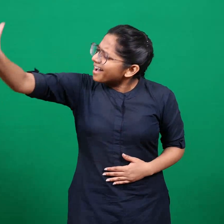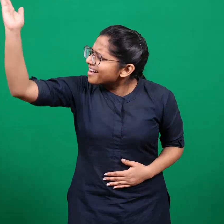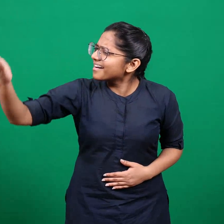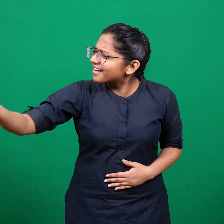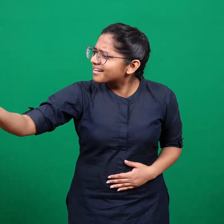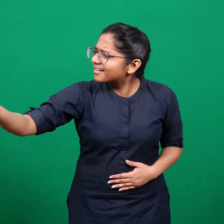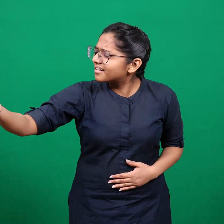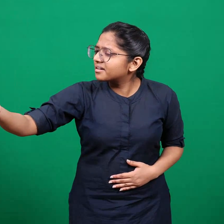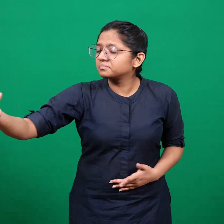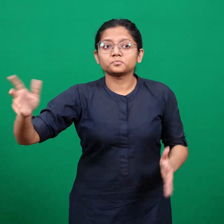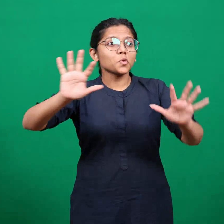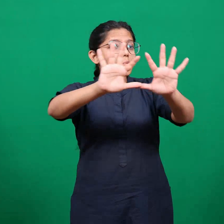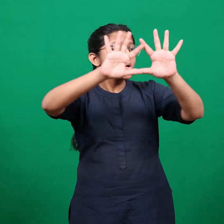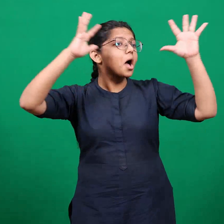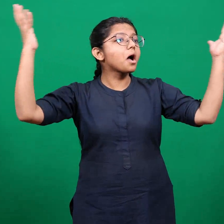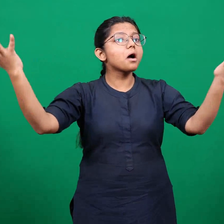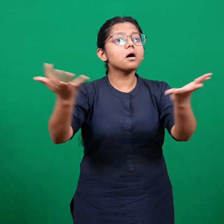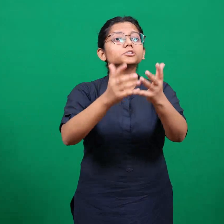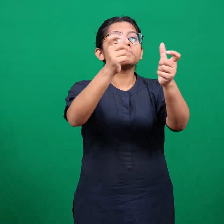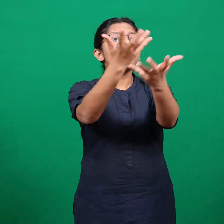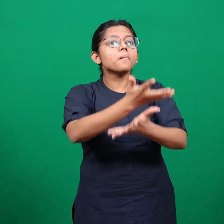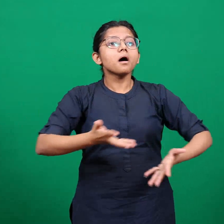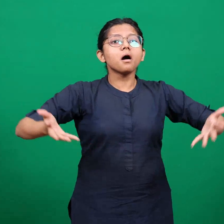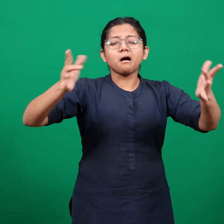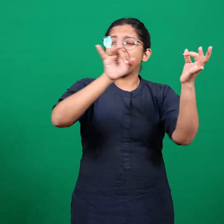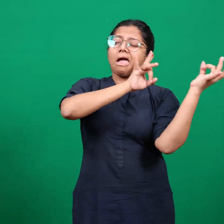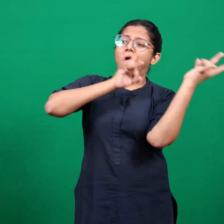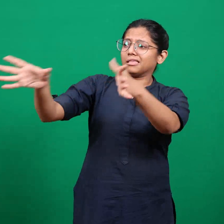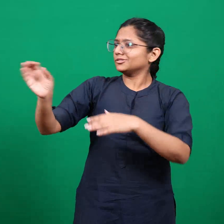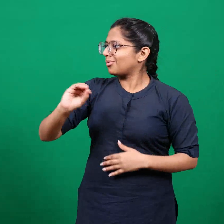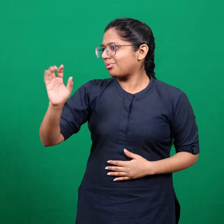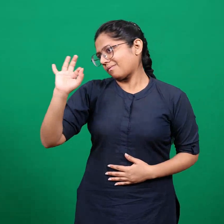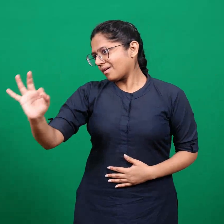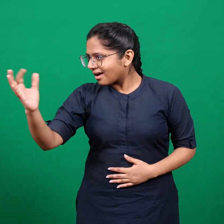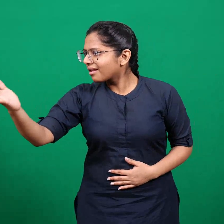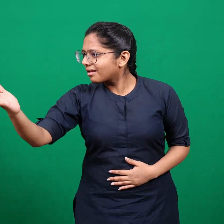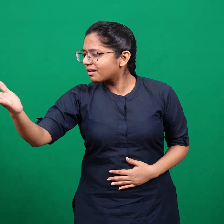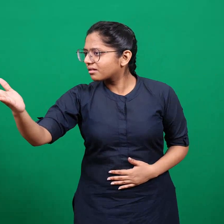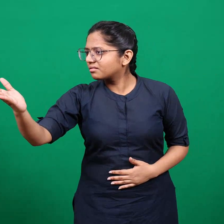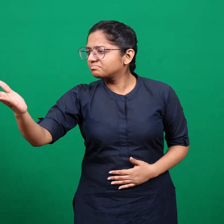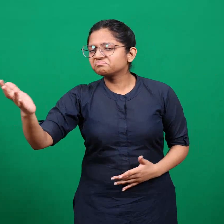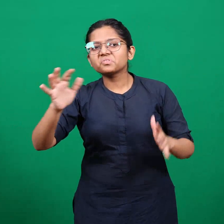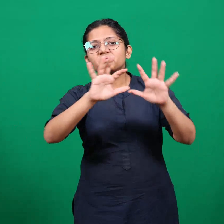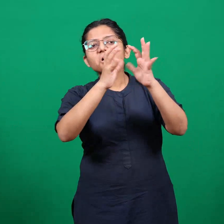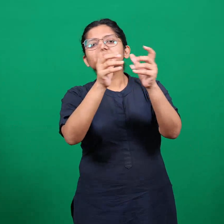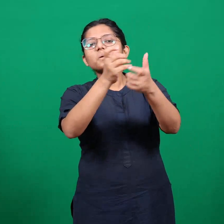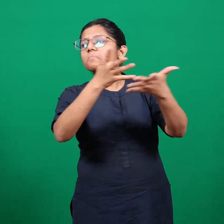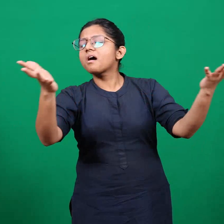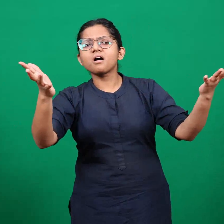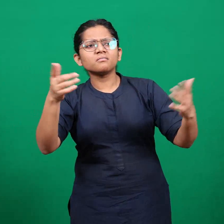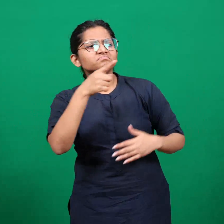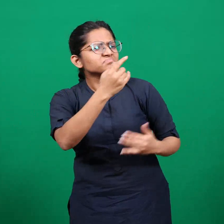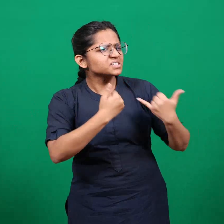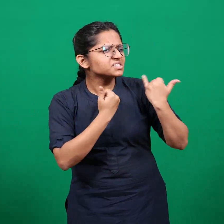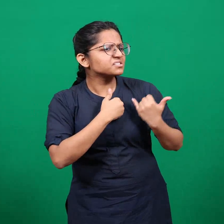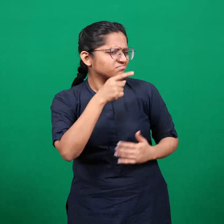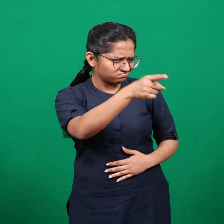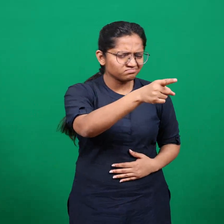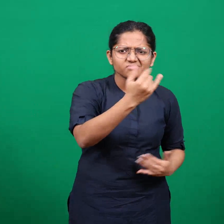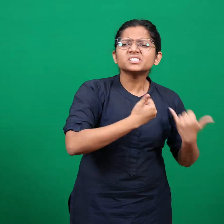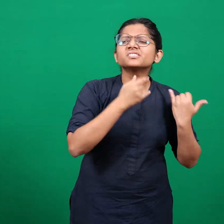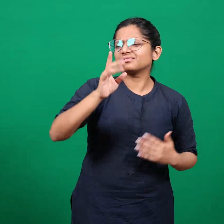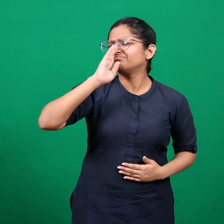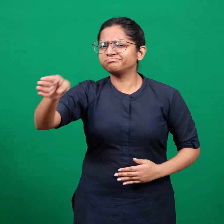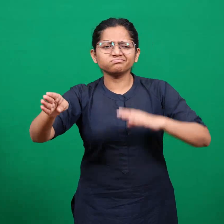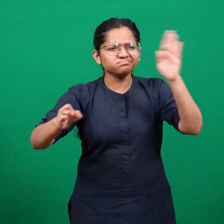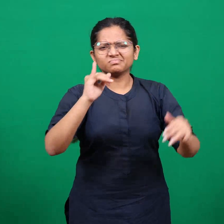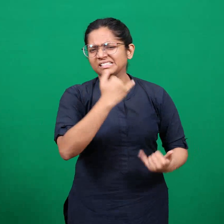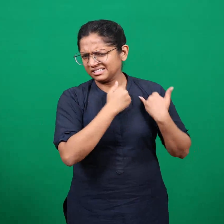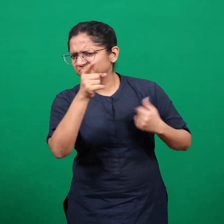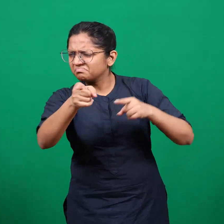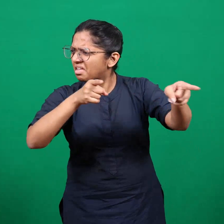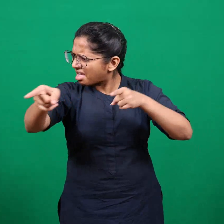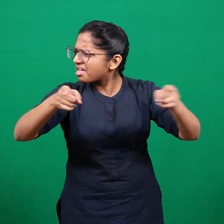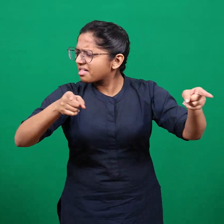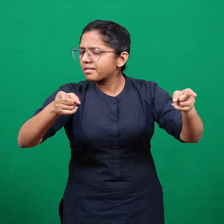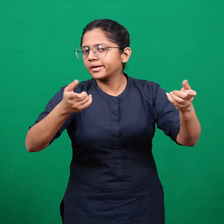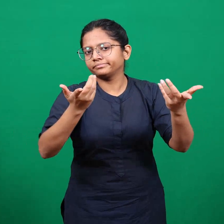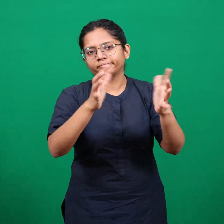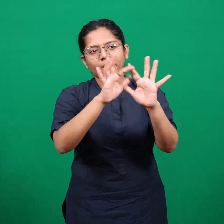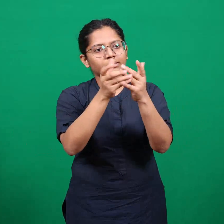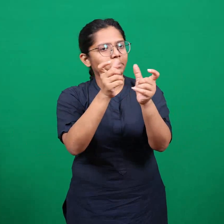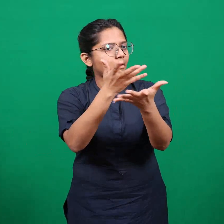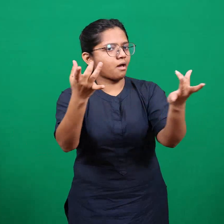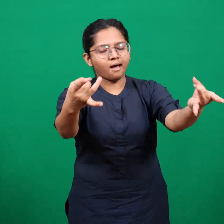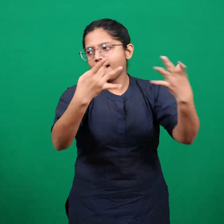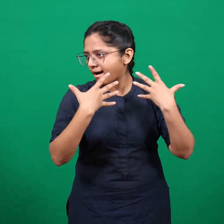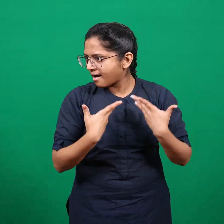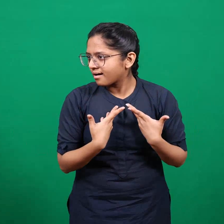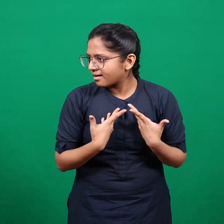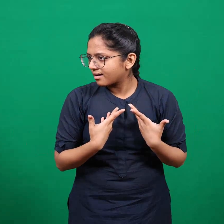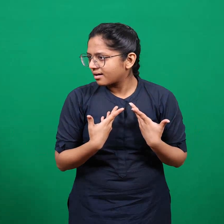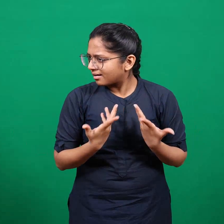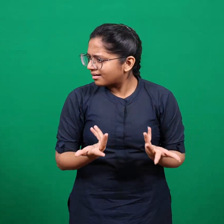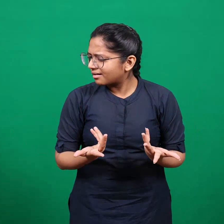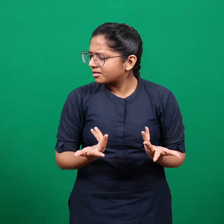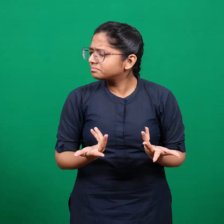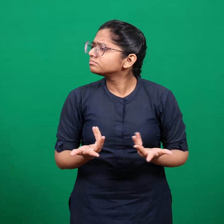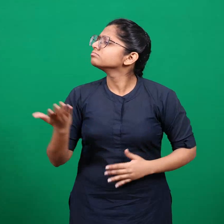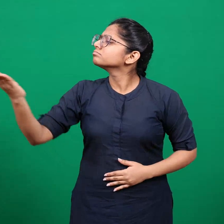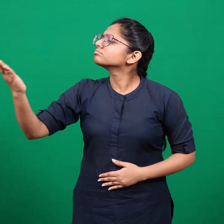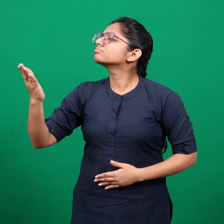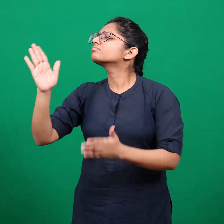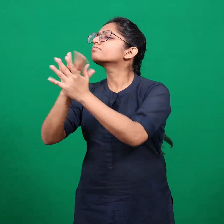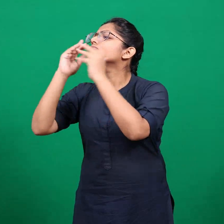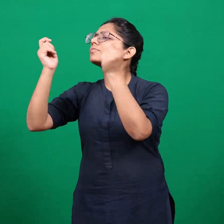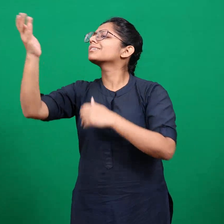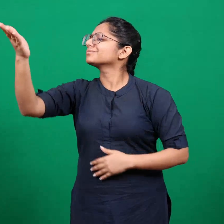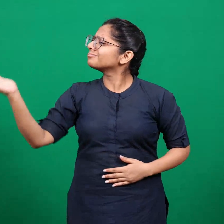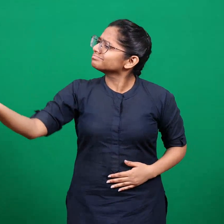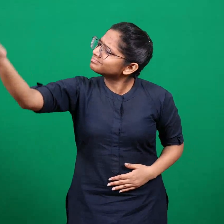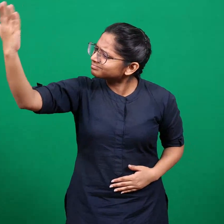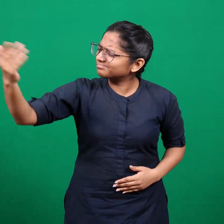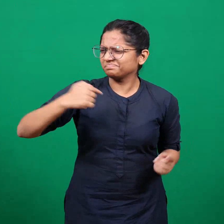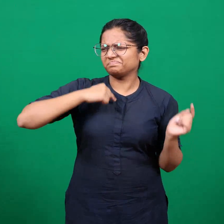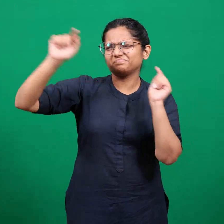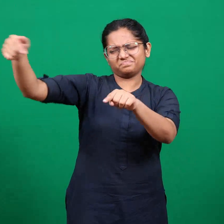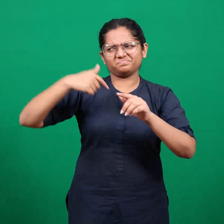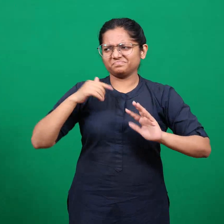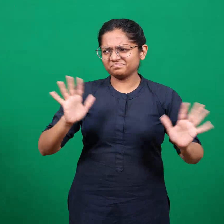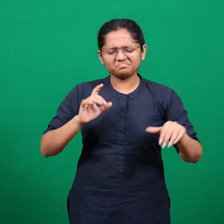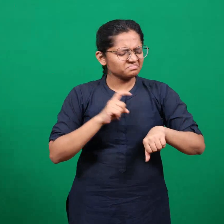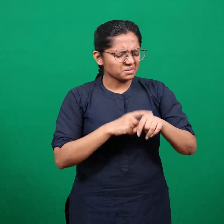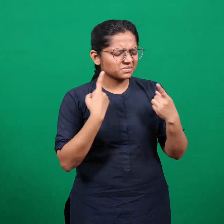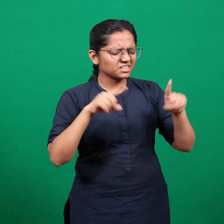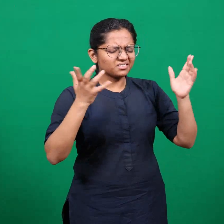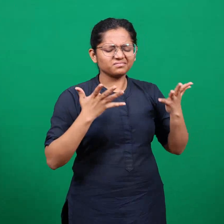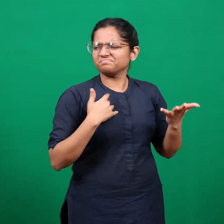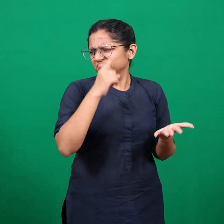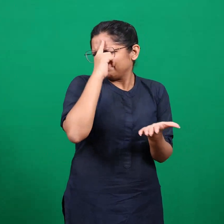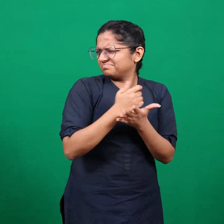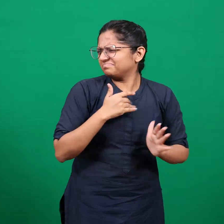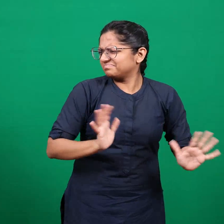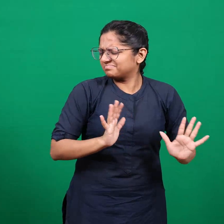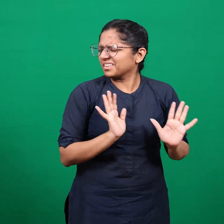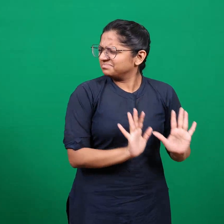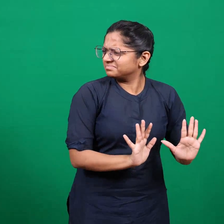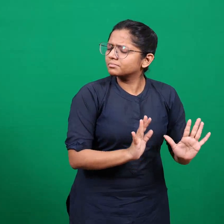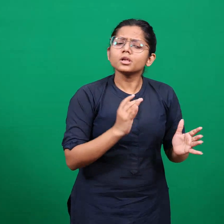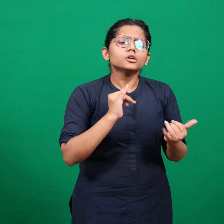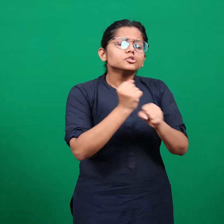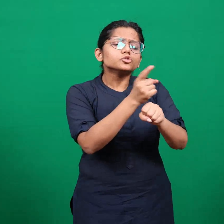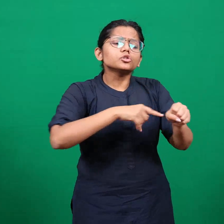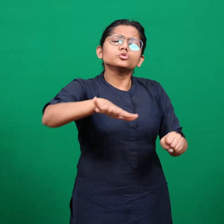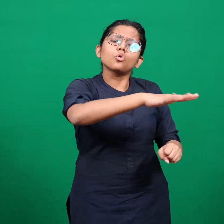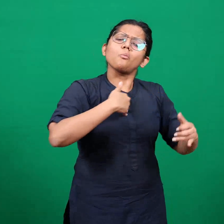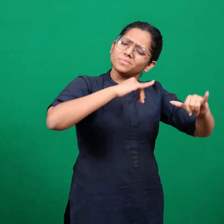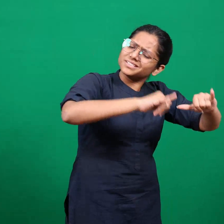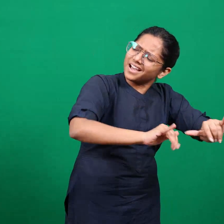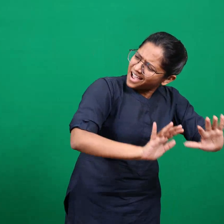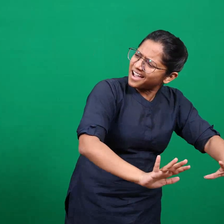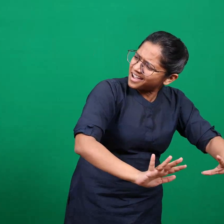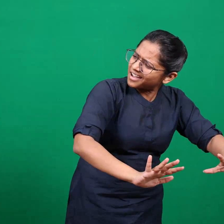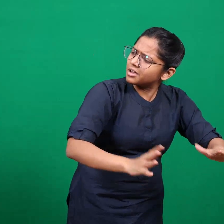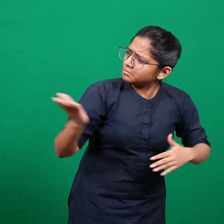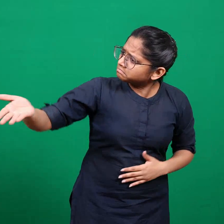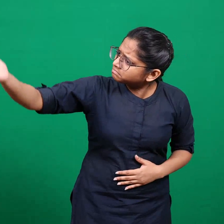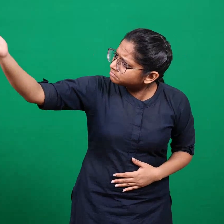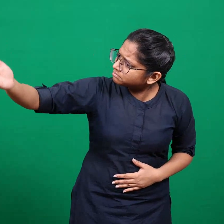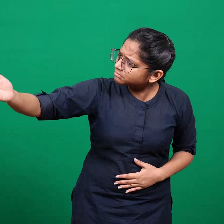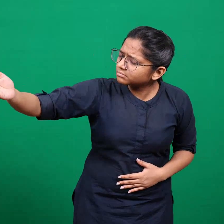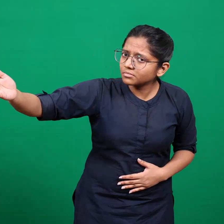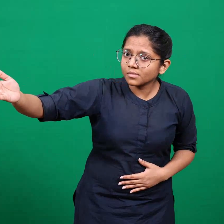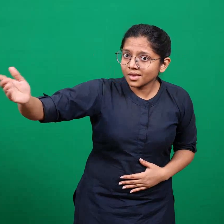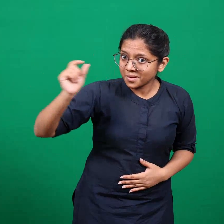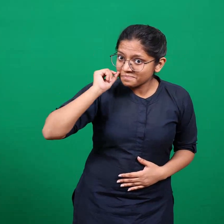The world cannot hate you, but it hates Me, because I testify that its works are evil. Go up to the feast on your own.